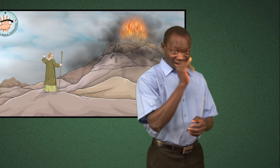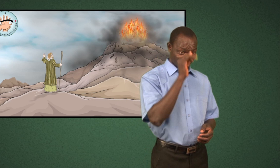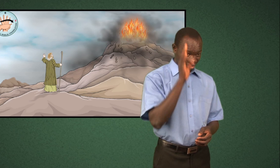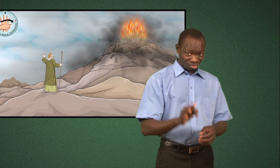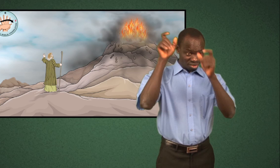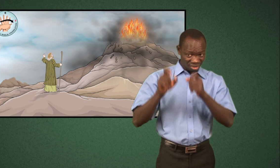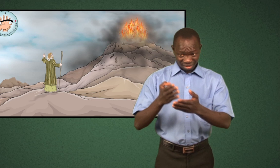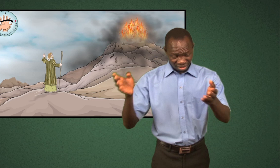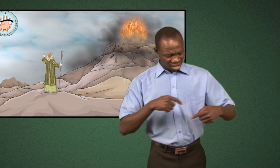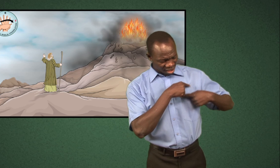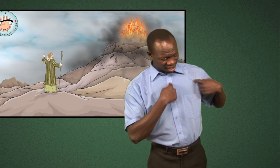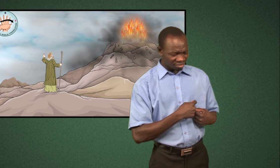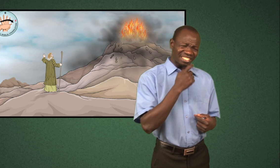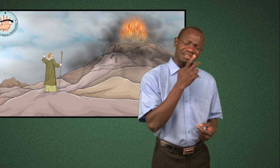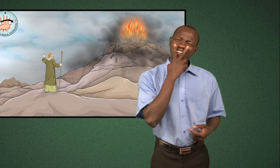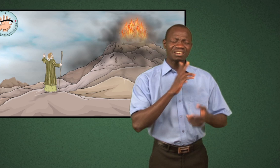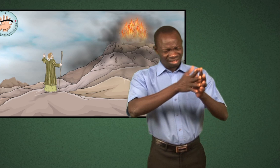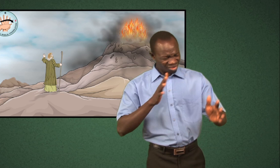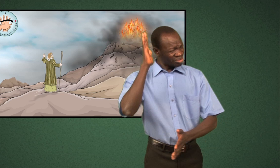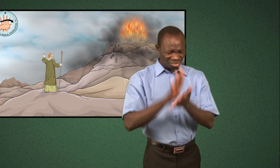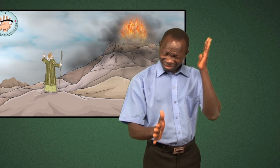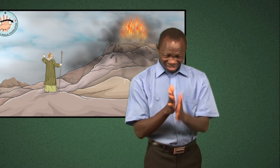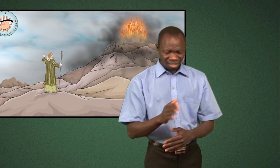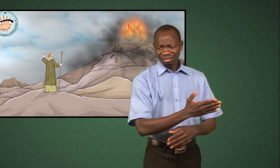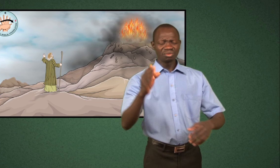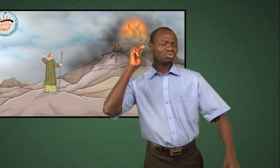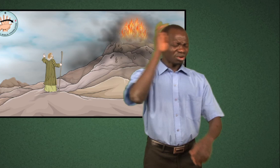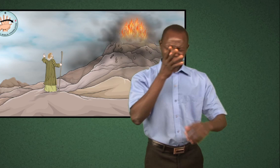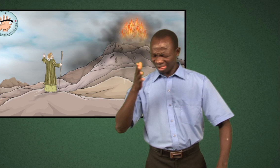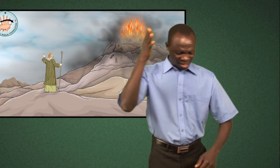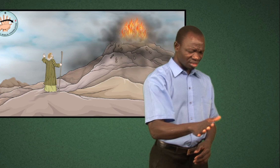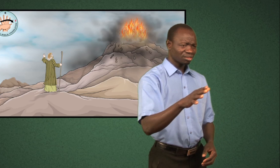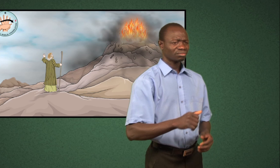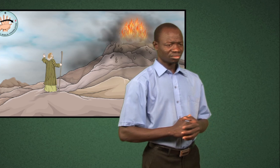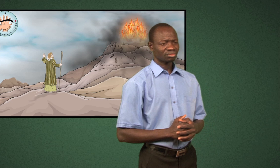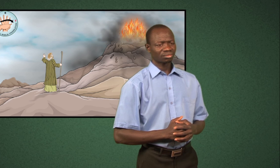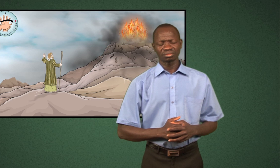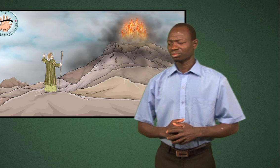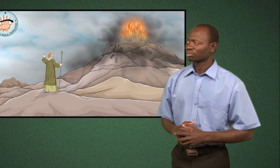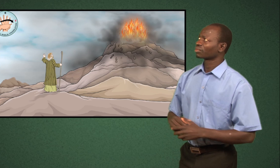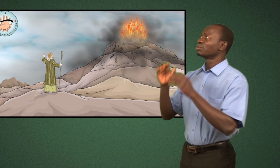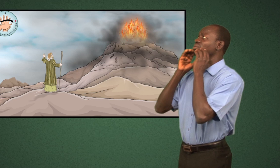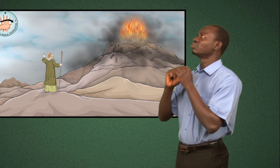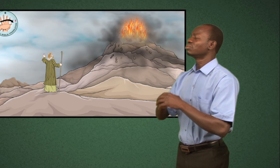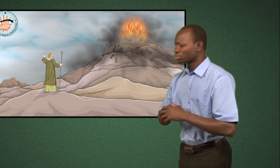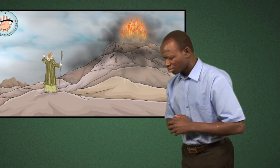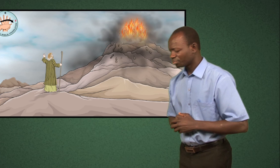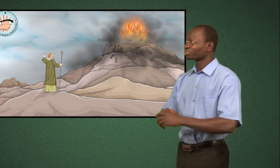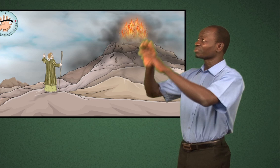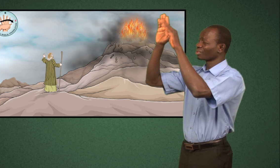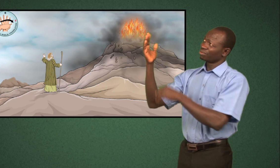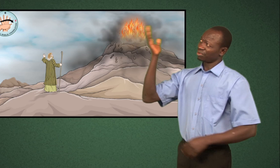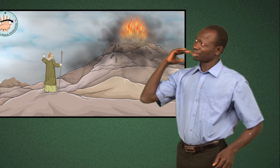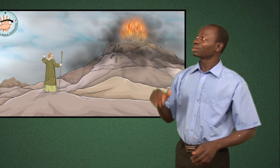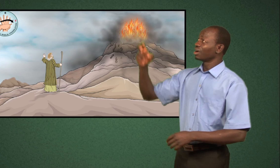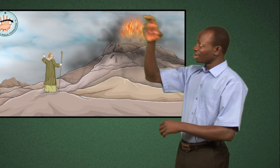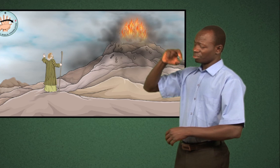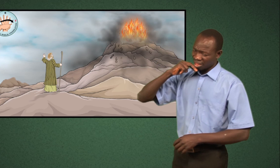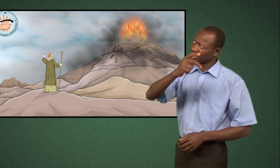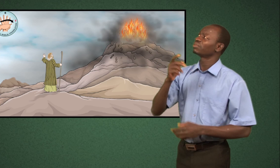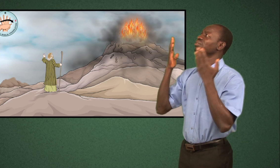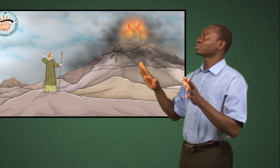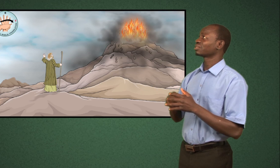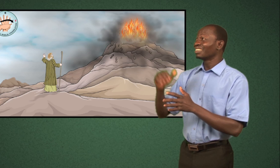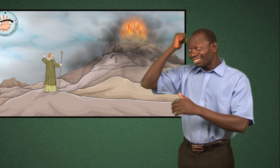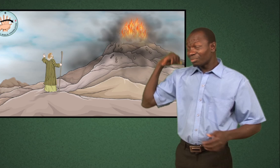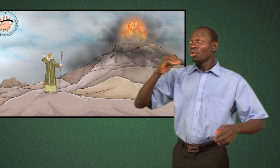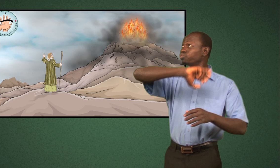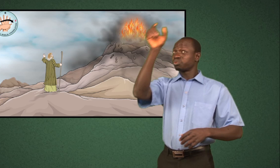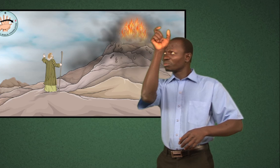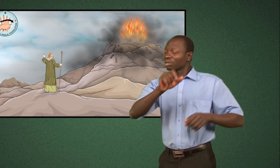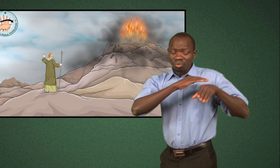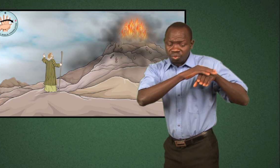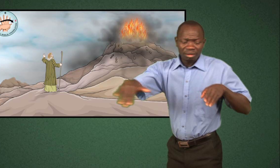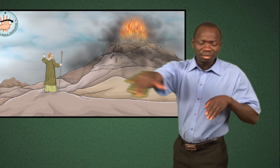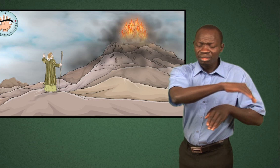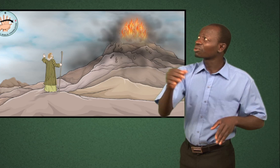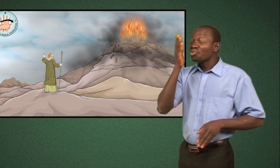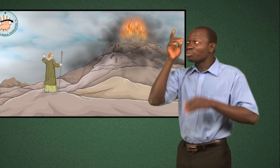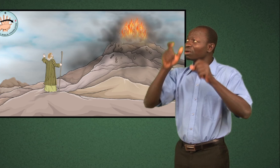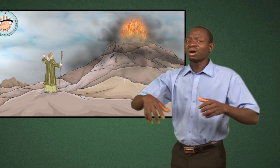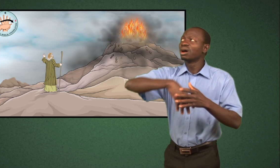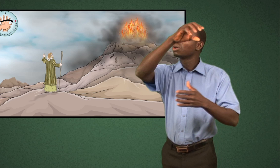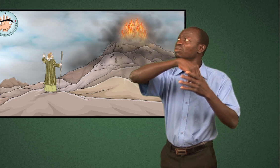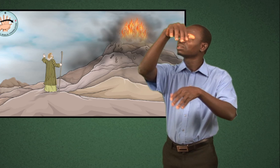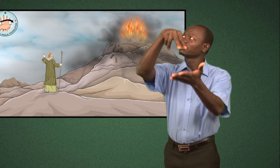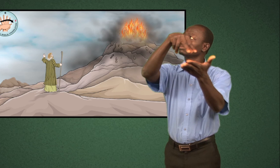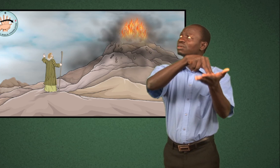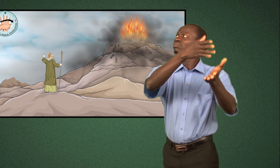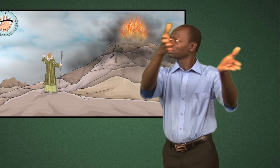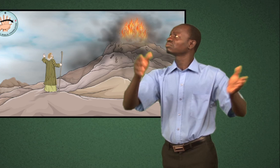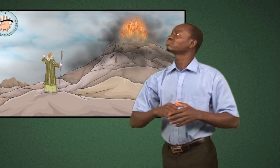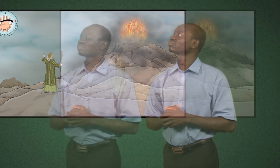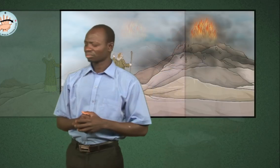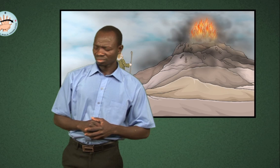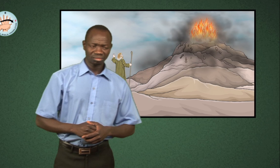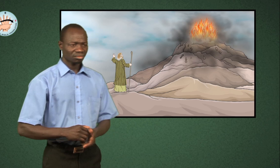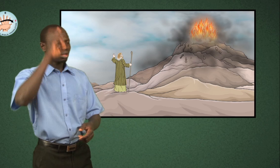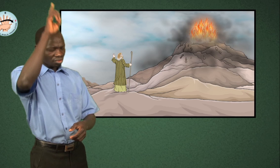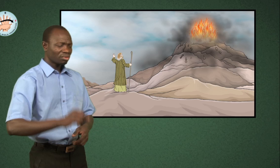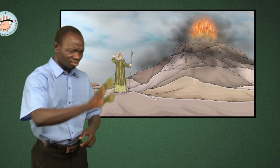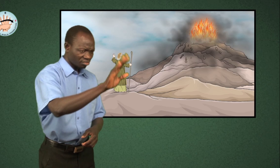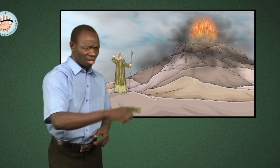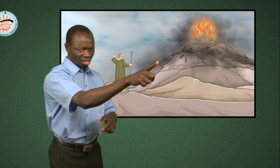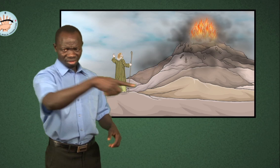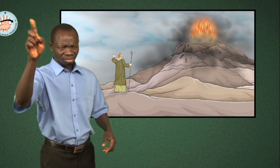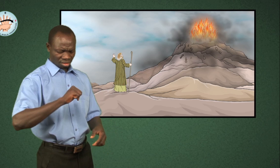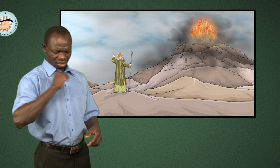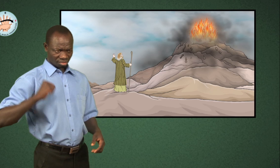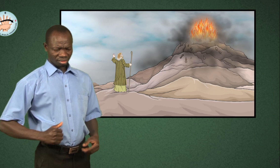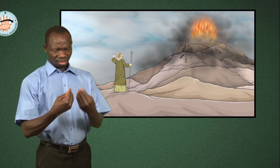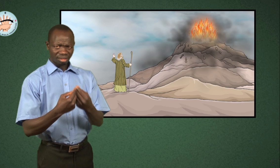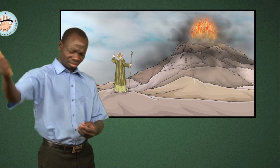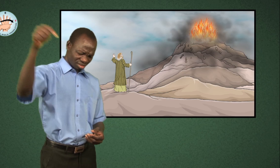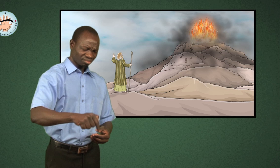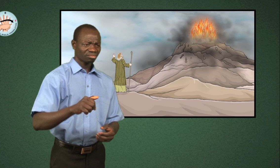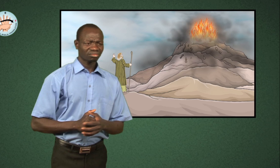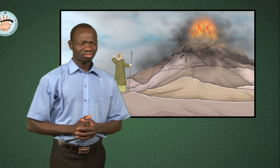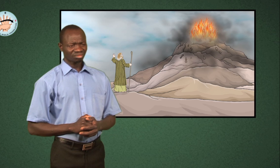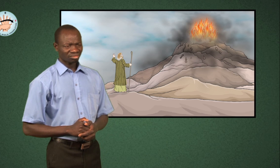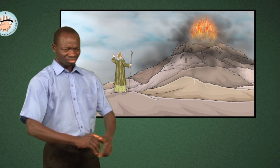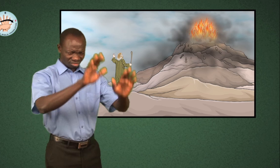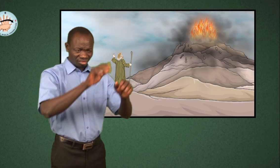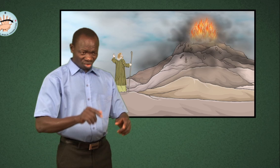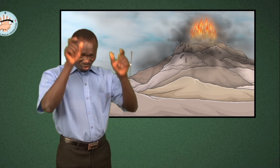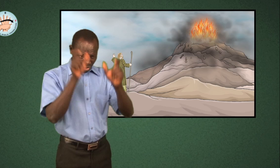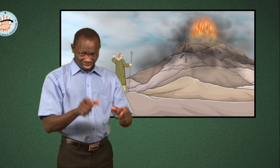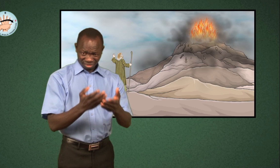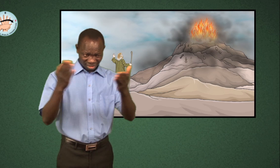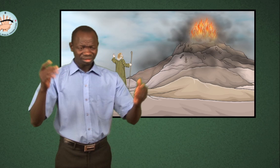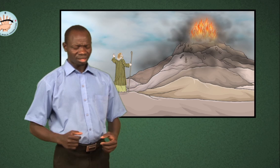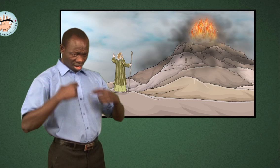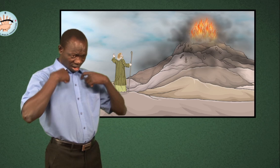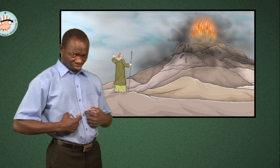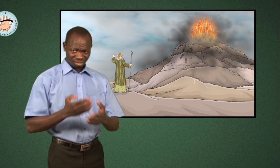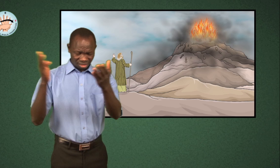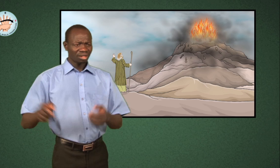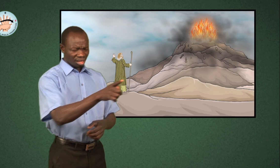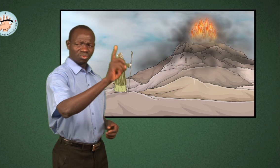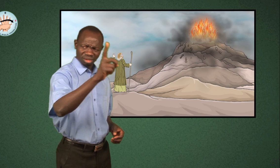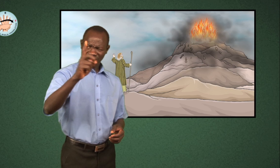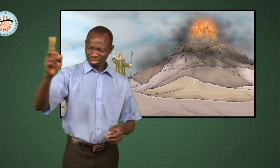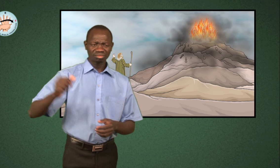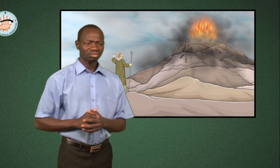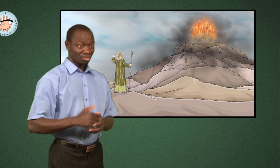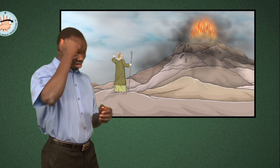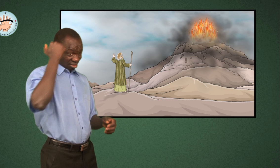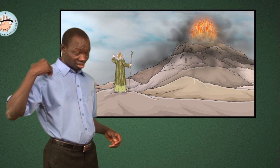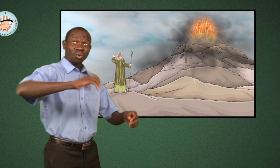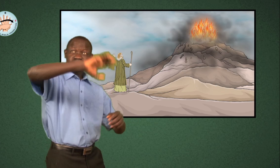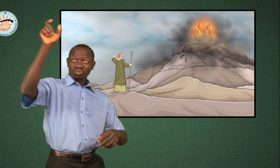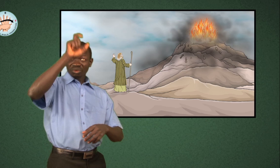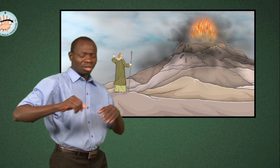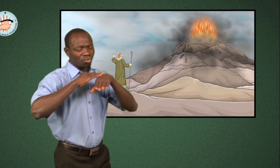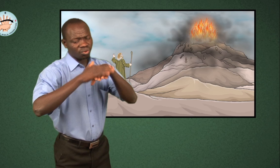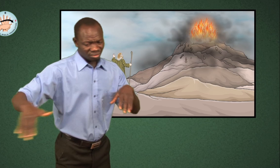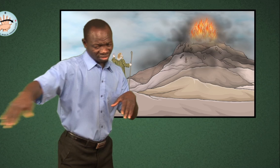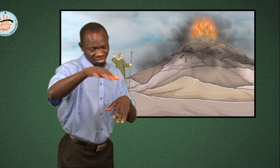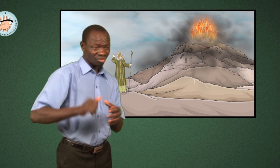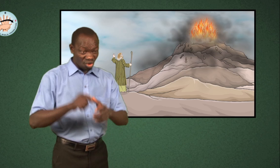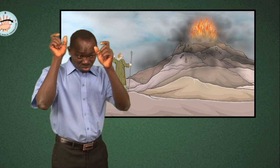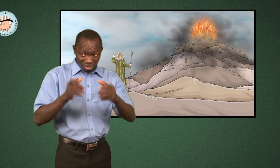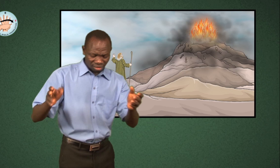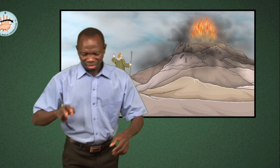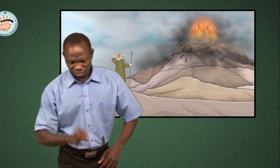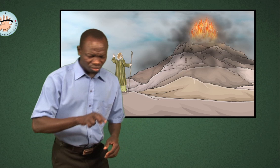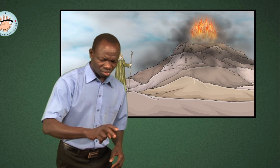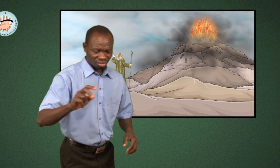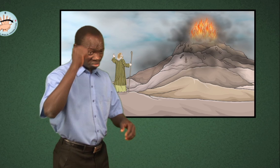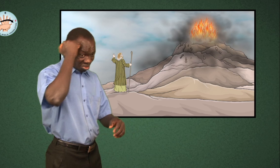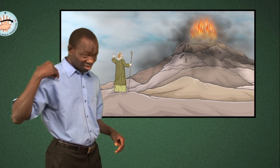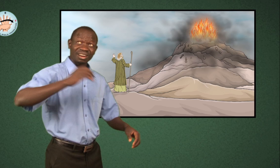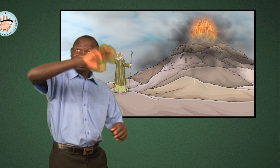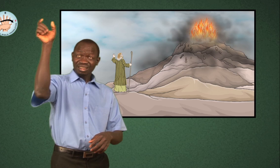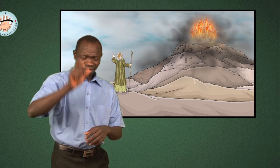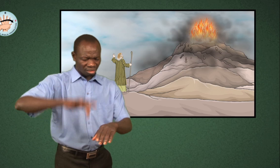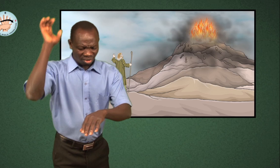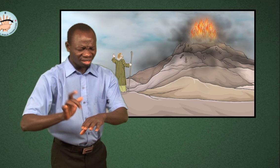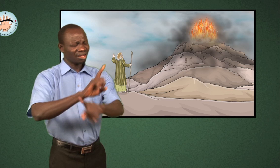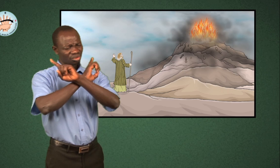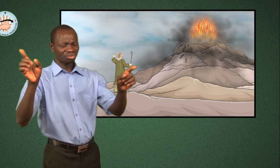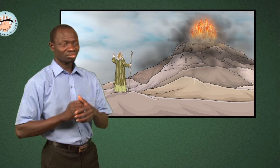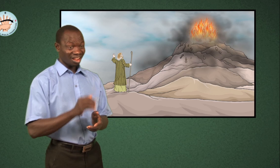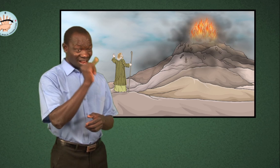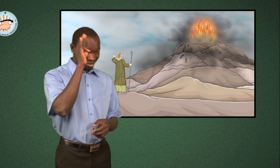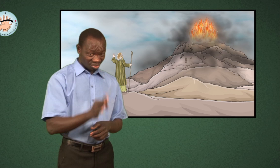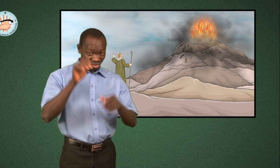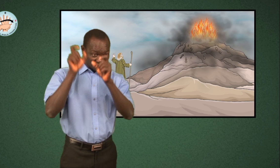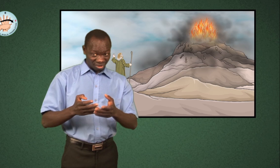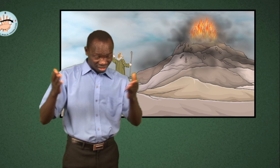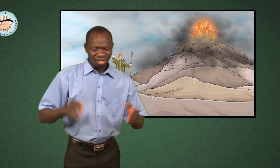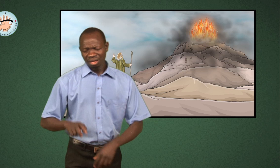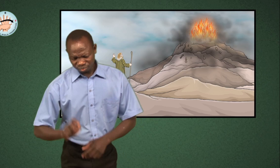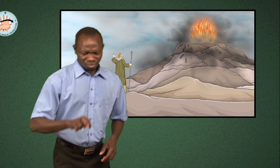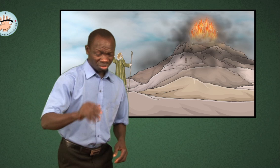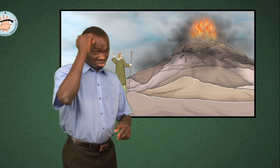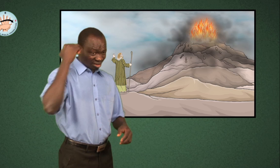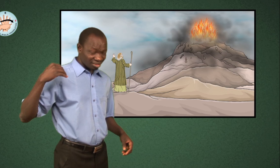But Moses said to the LORD, “The people cannot come up Mount Sinai, for You solemnly warned us, ‘Put a boundary around the mountain and set it apart as holy.’” And the LORD replied, “Go down and bring Aaron with you.